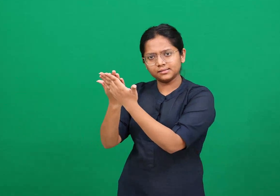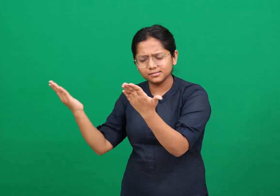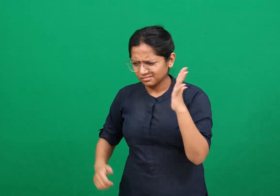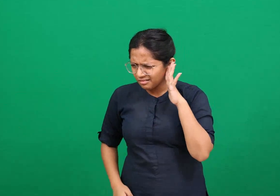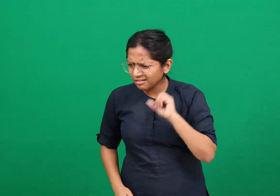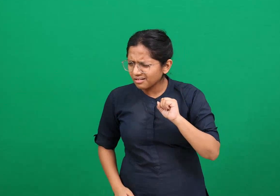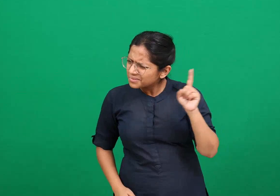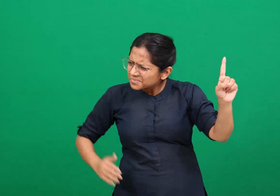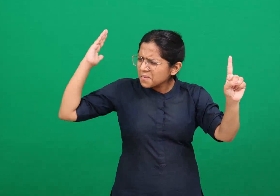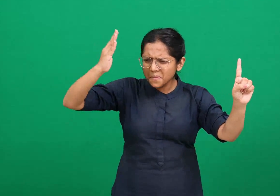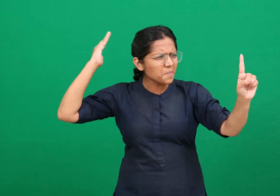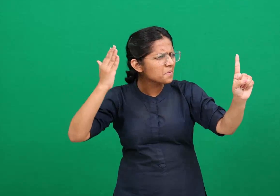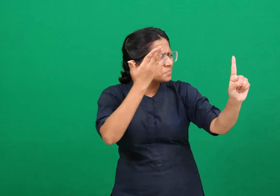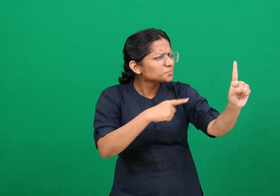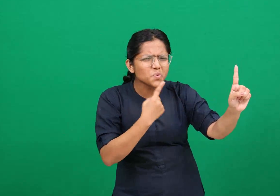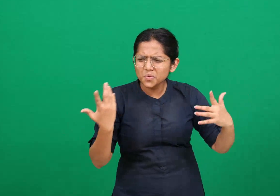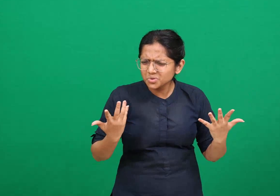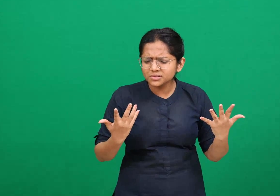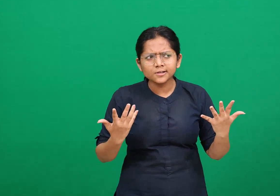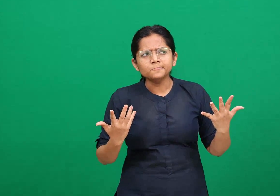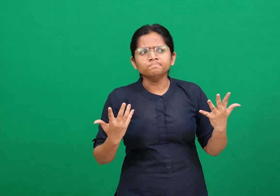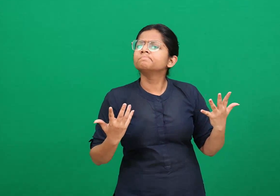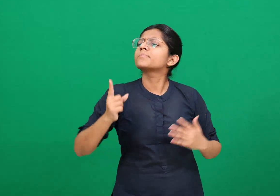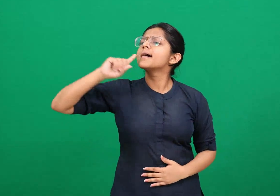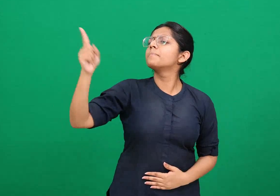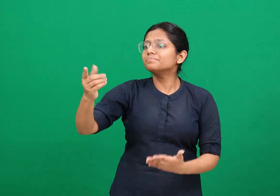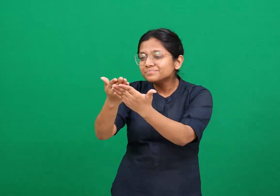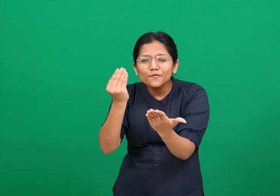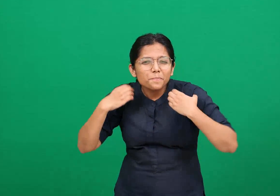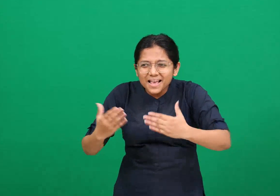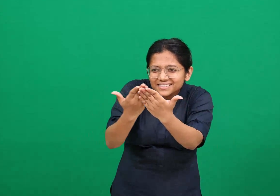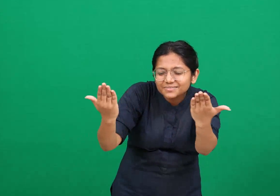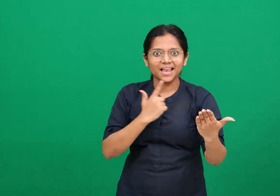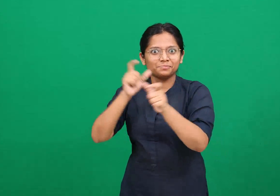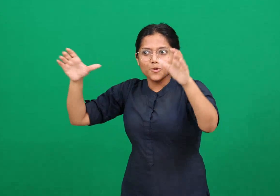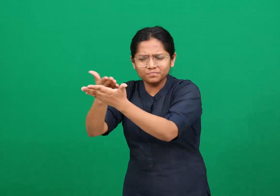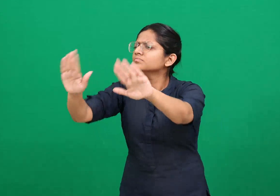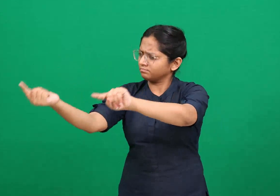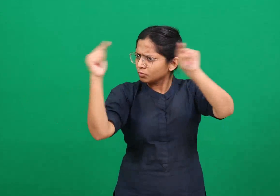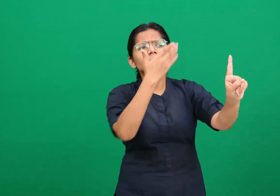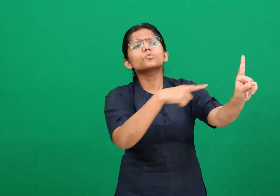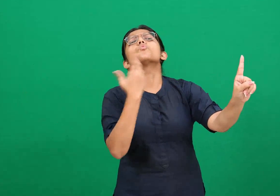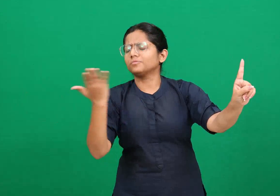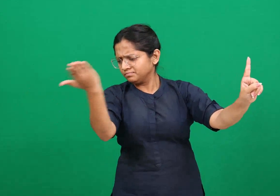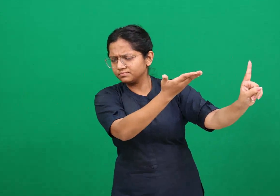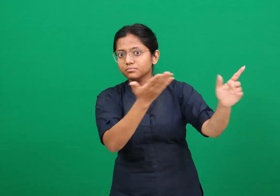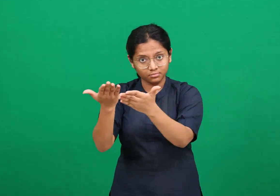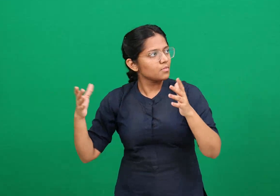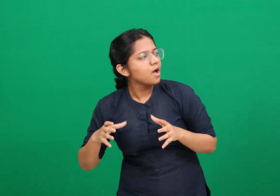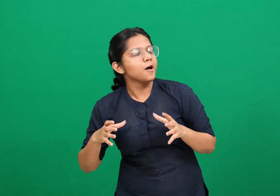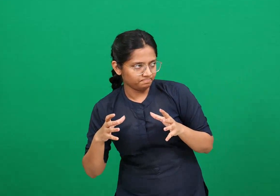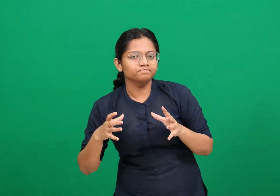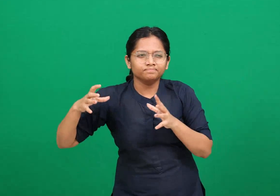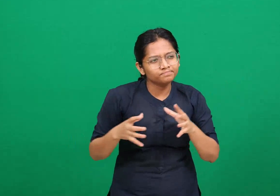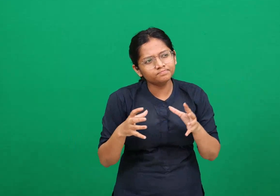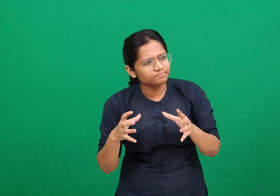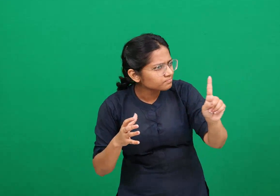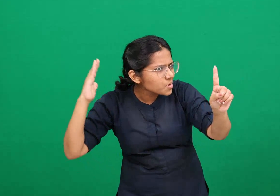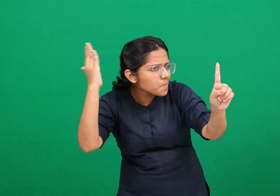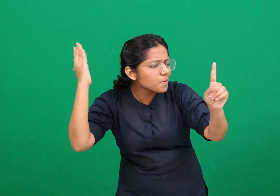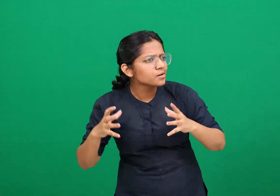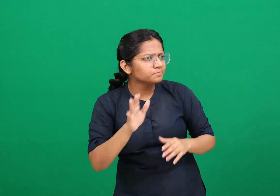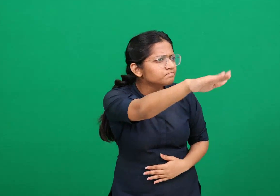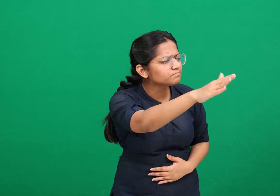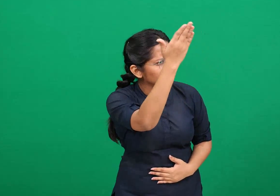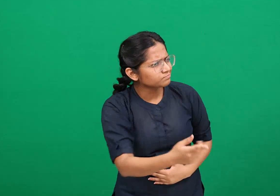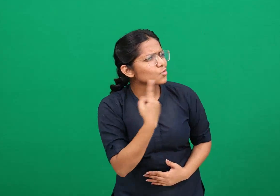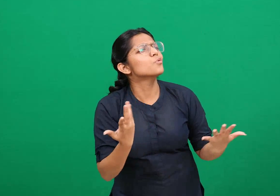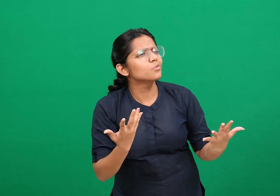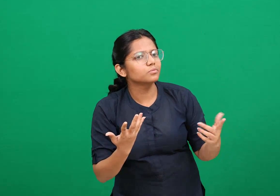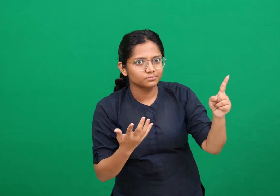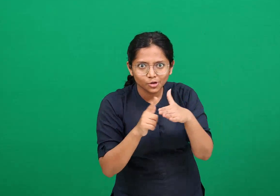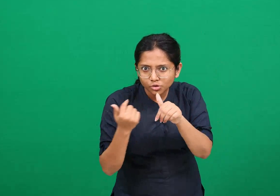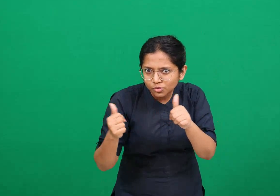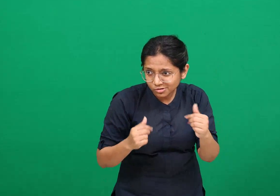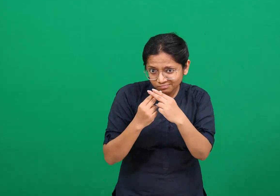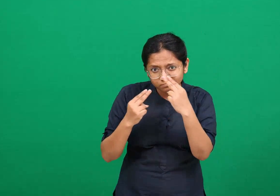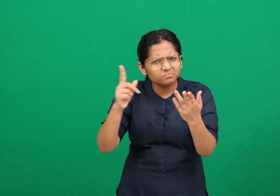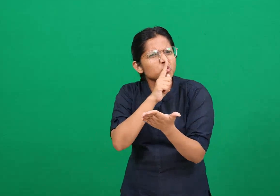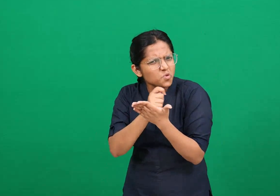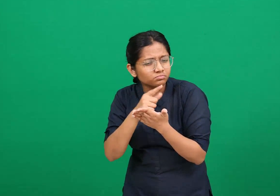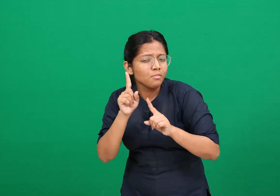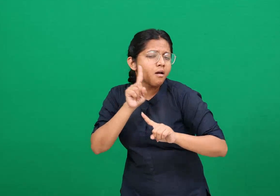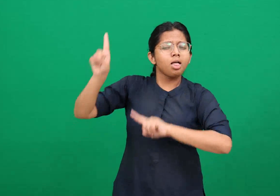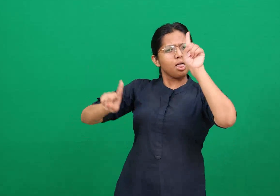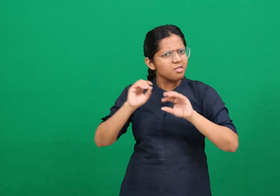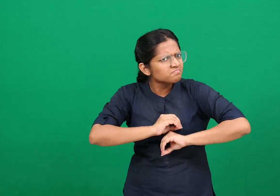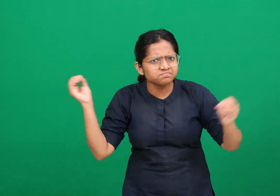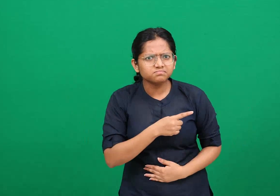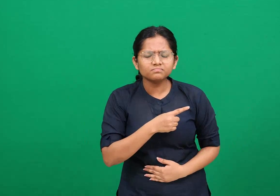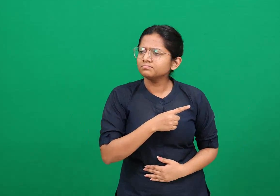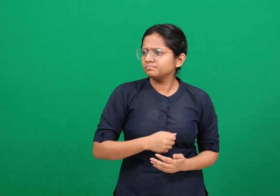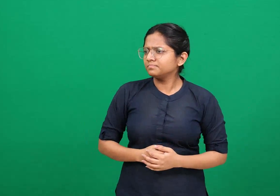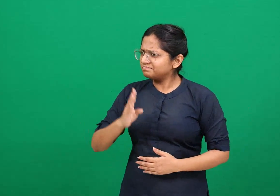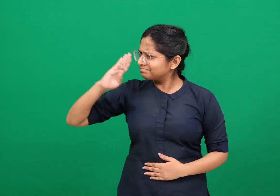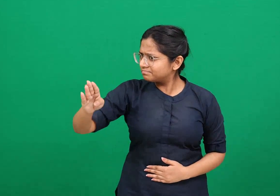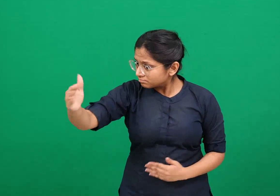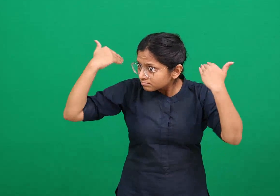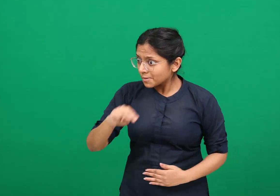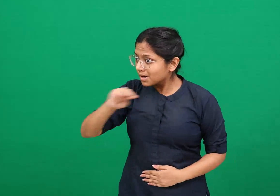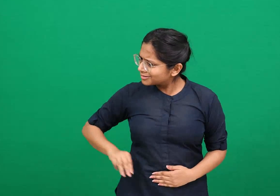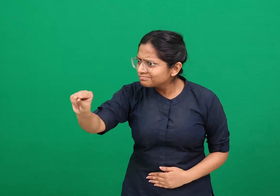He did not refuse to confess, but openly declared, "I am not the Christ." "Then who are you?"